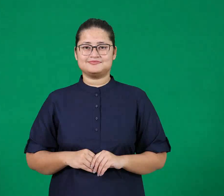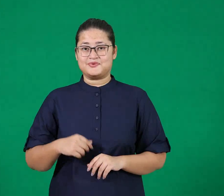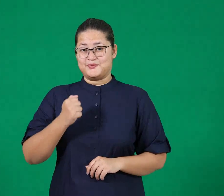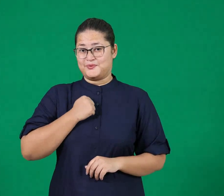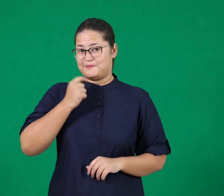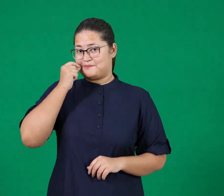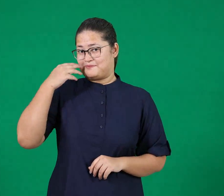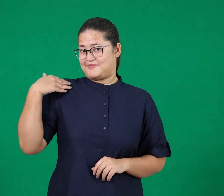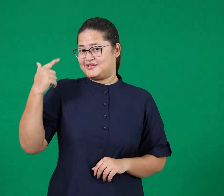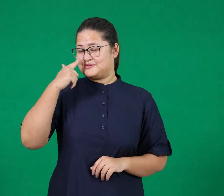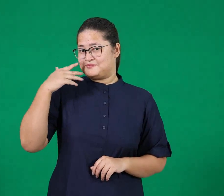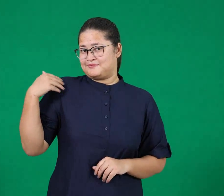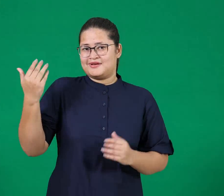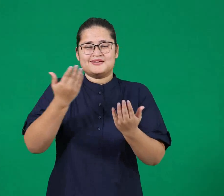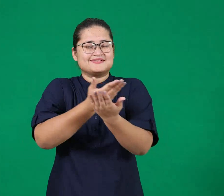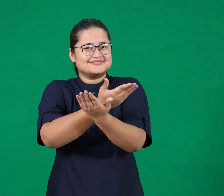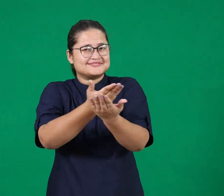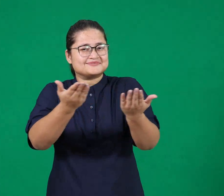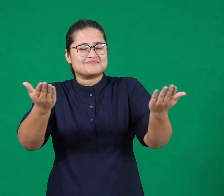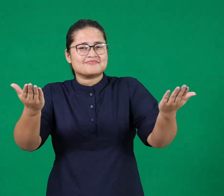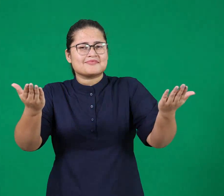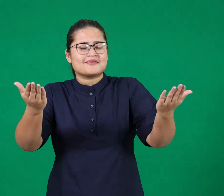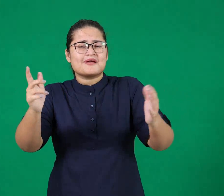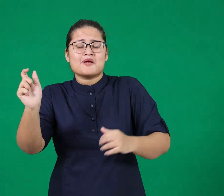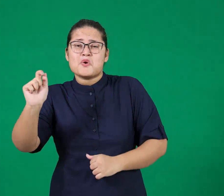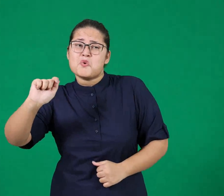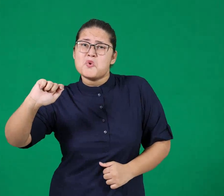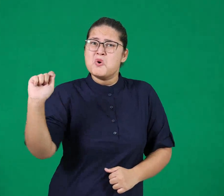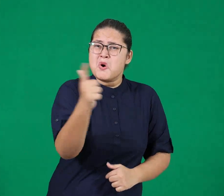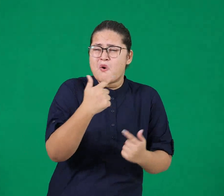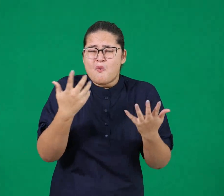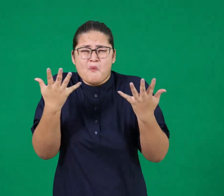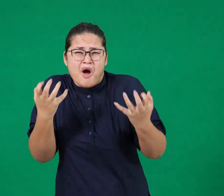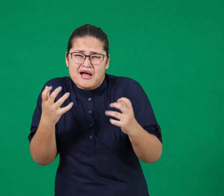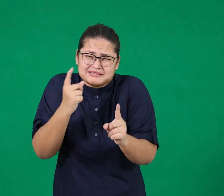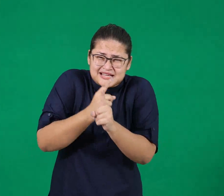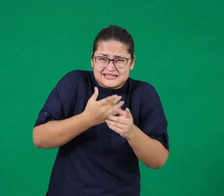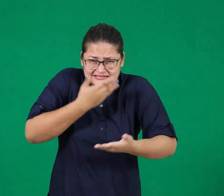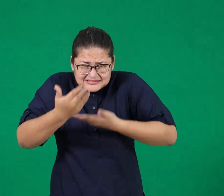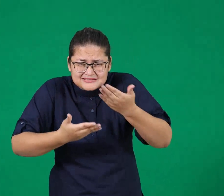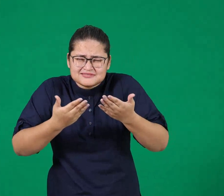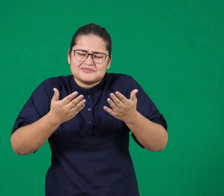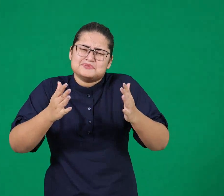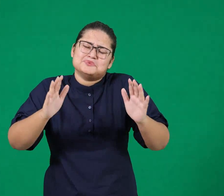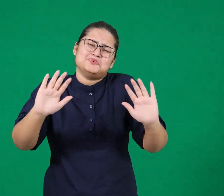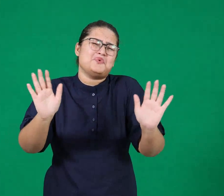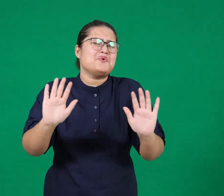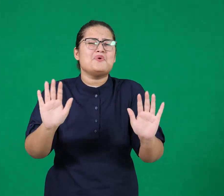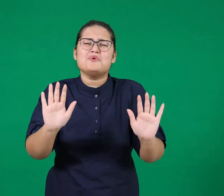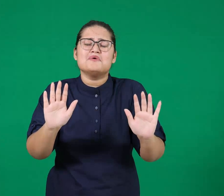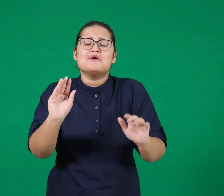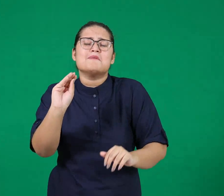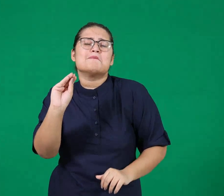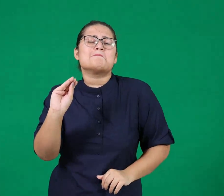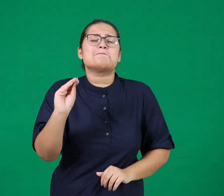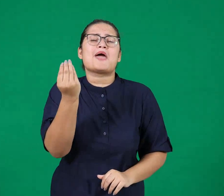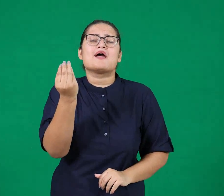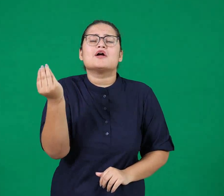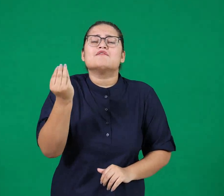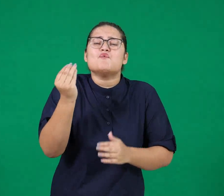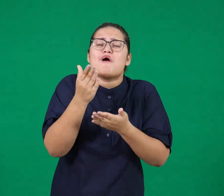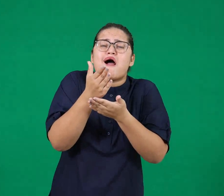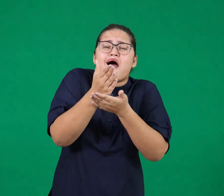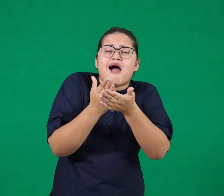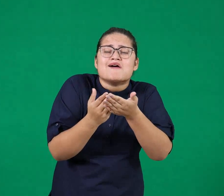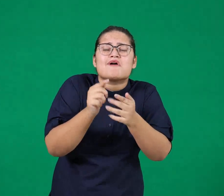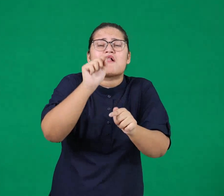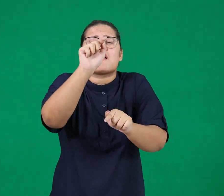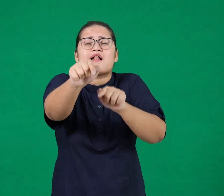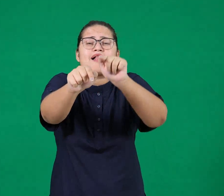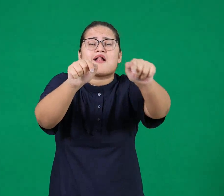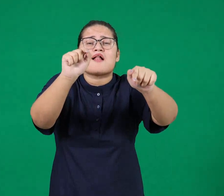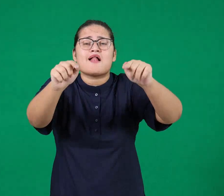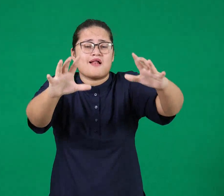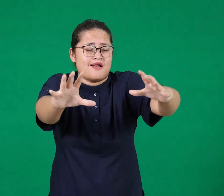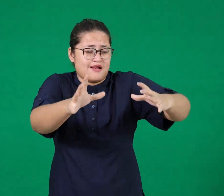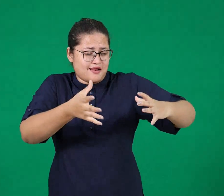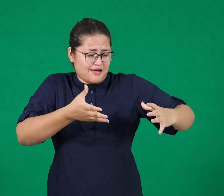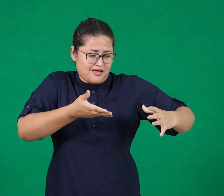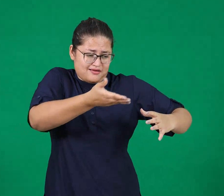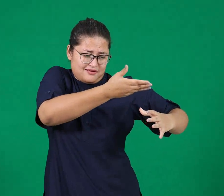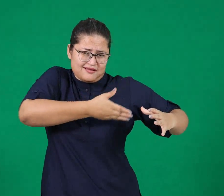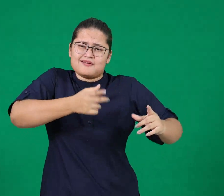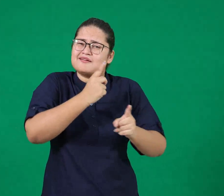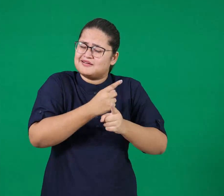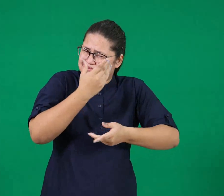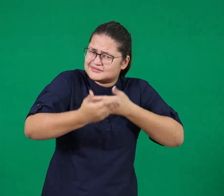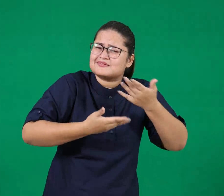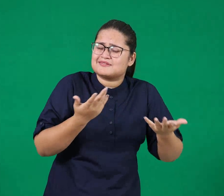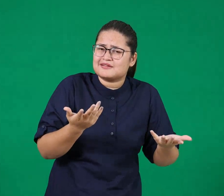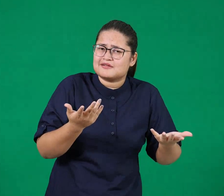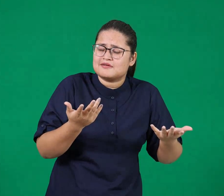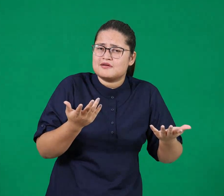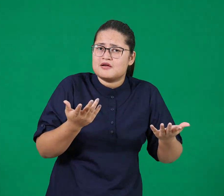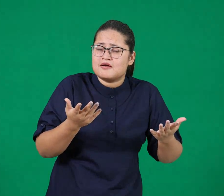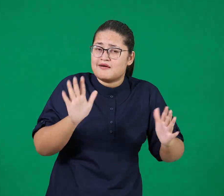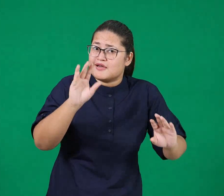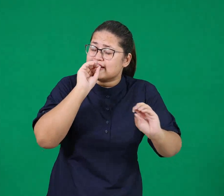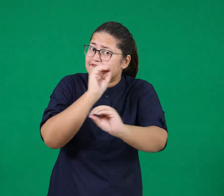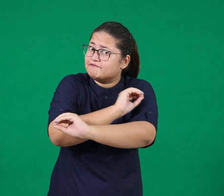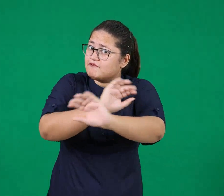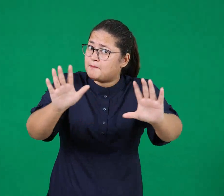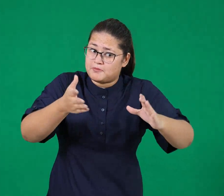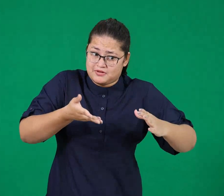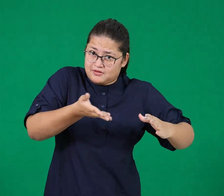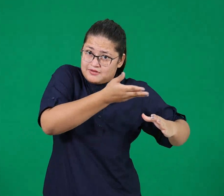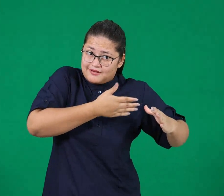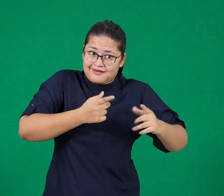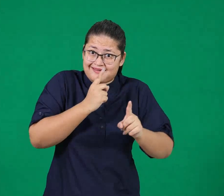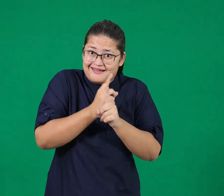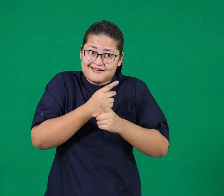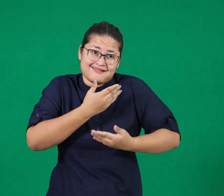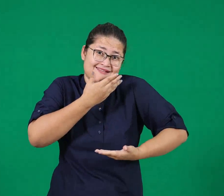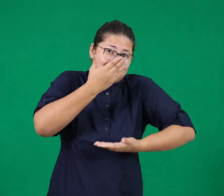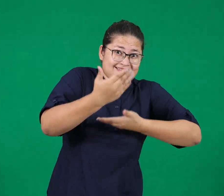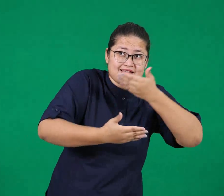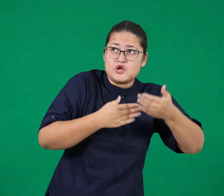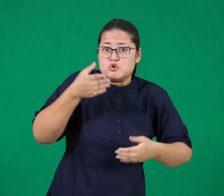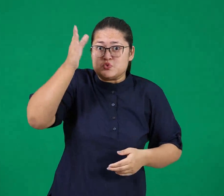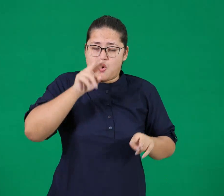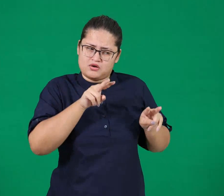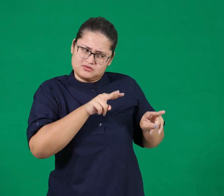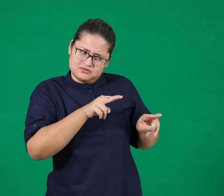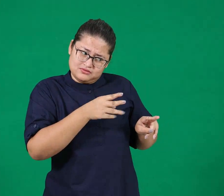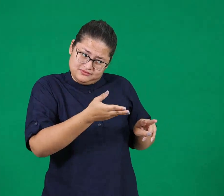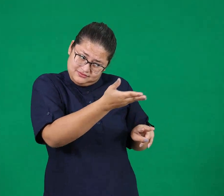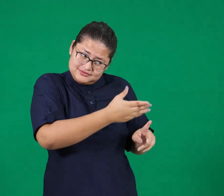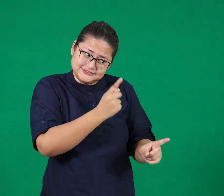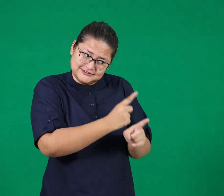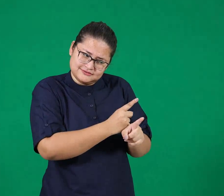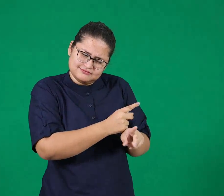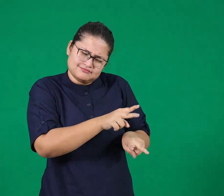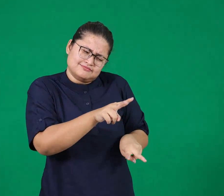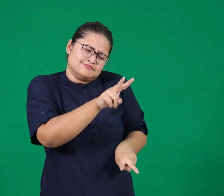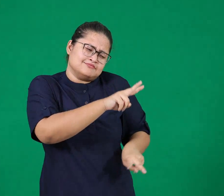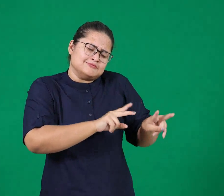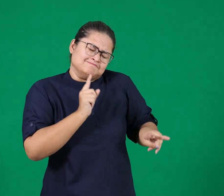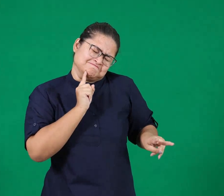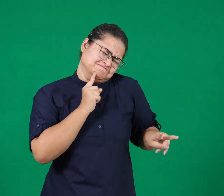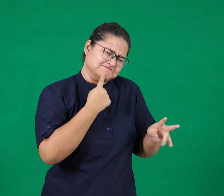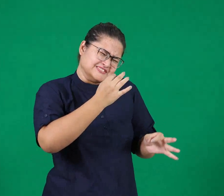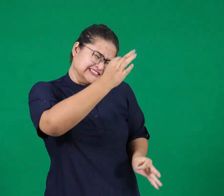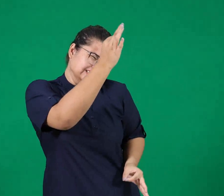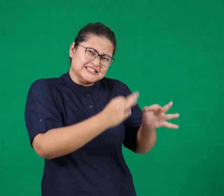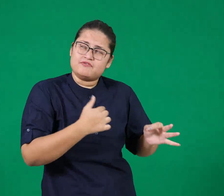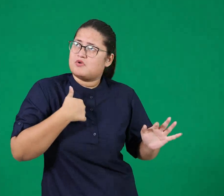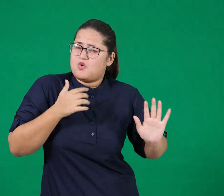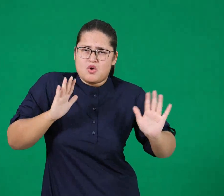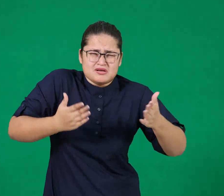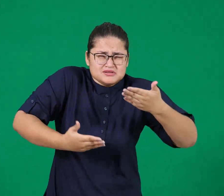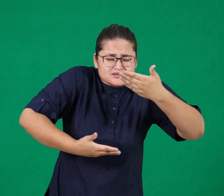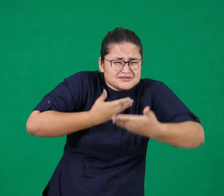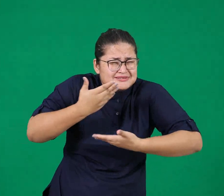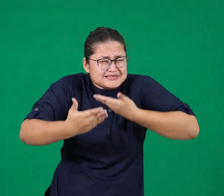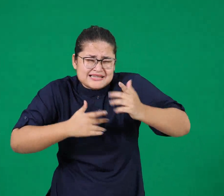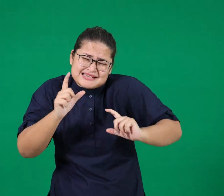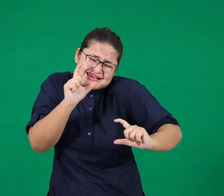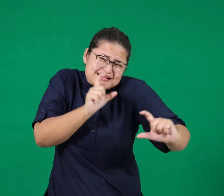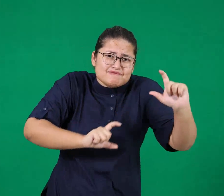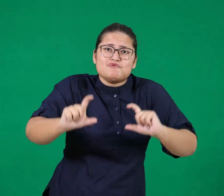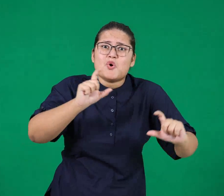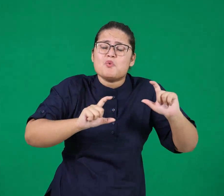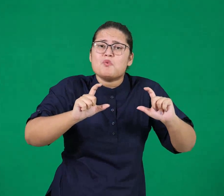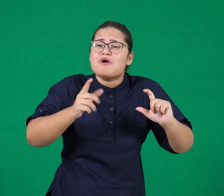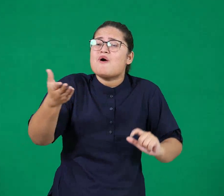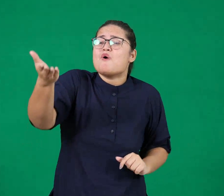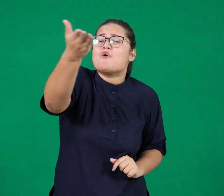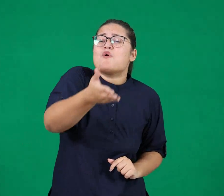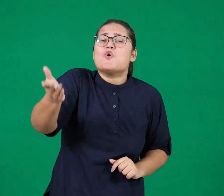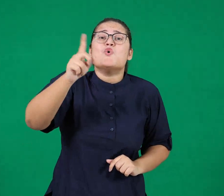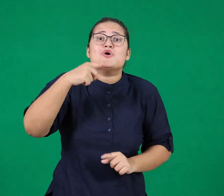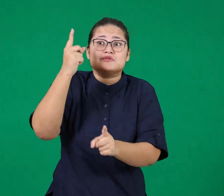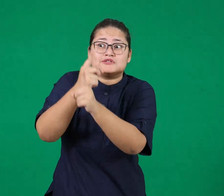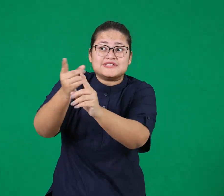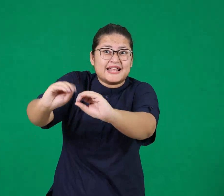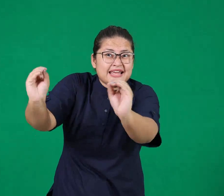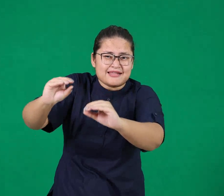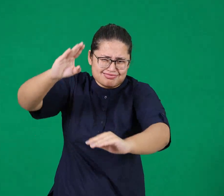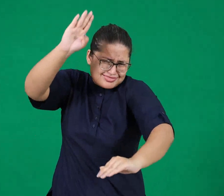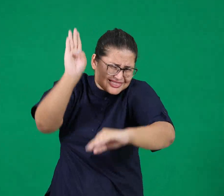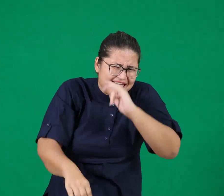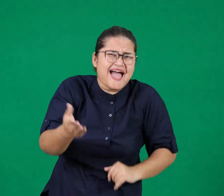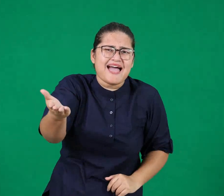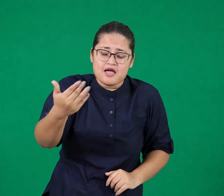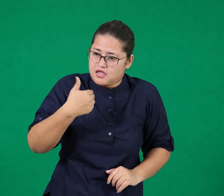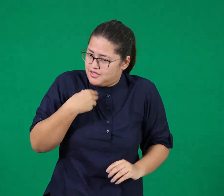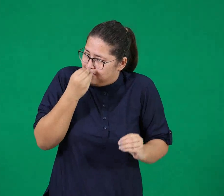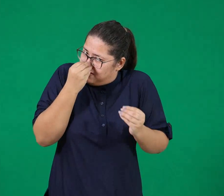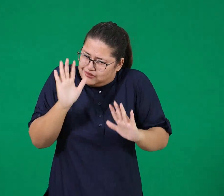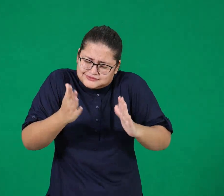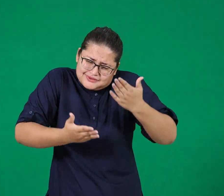Not many of you should become teachers, my brothers, because you know that we who teach will be judged more strictly.